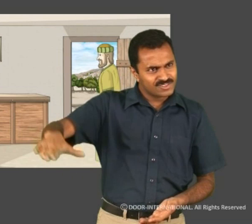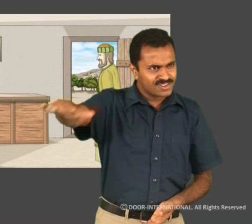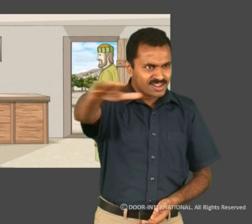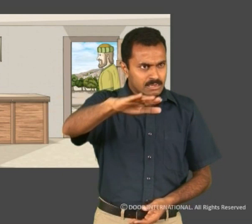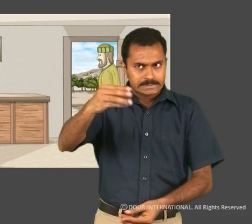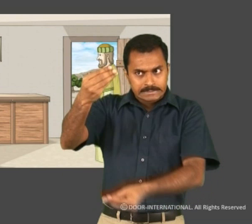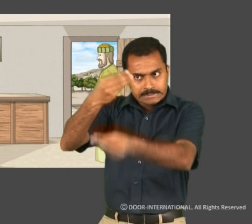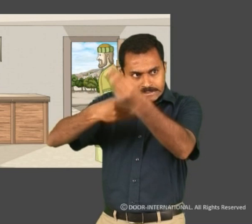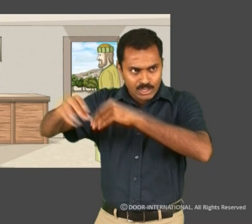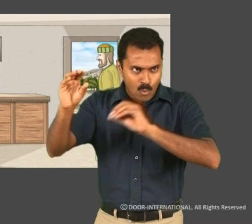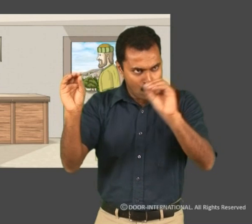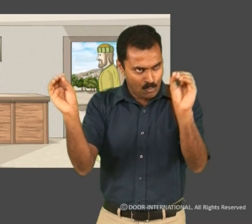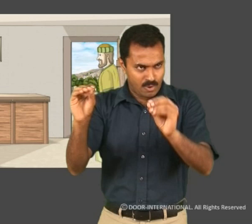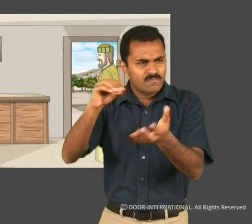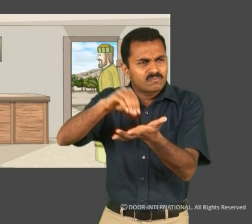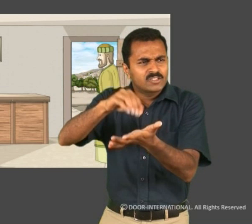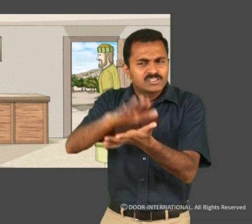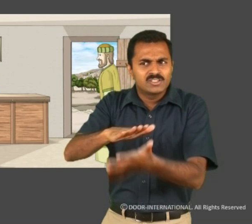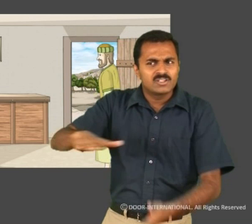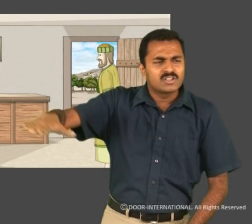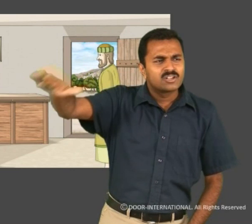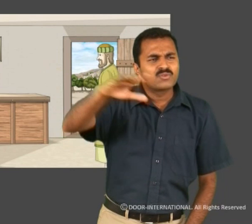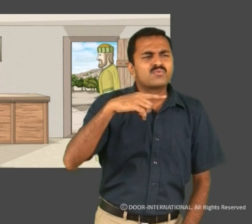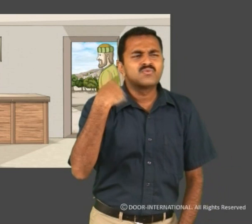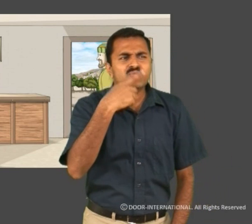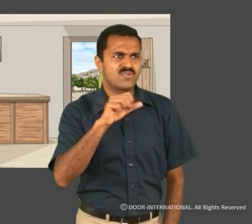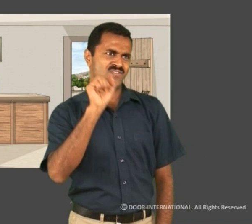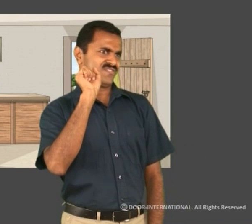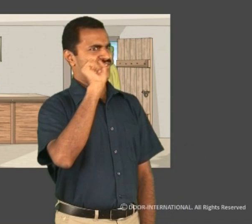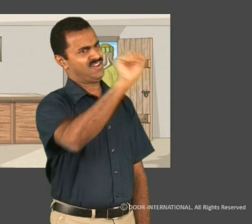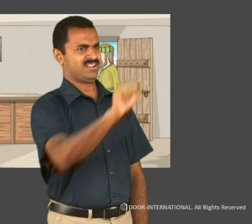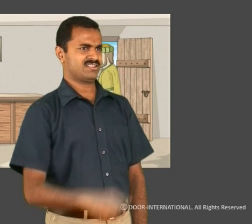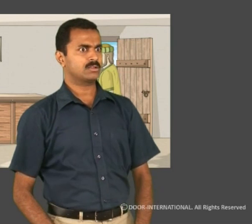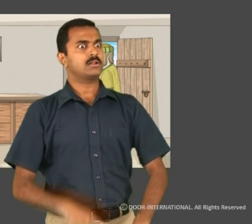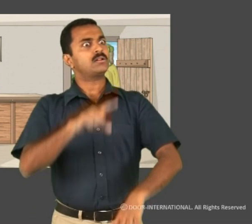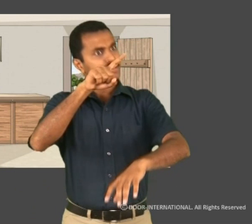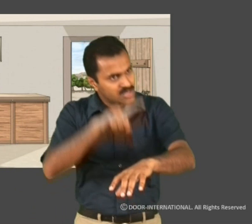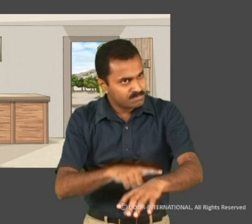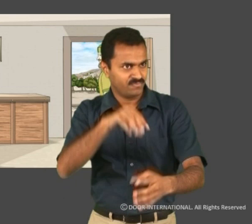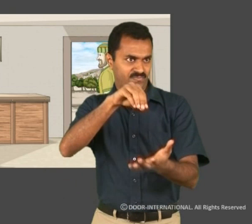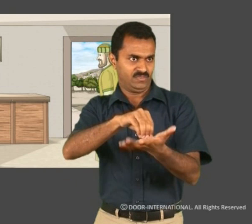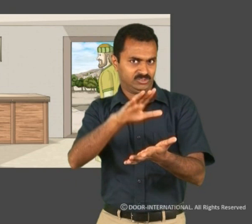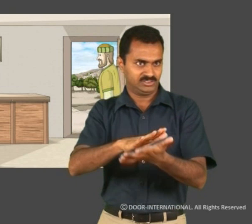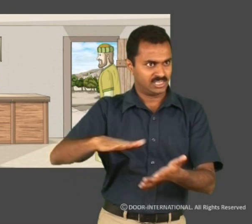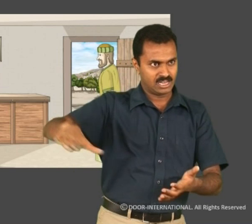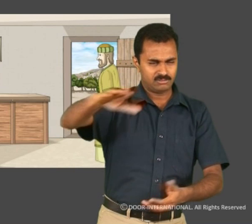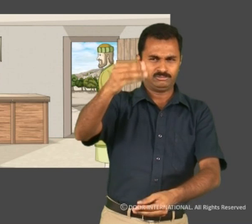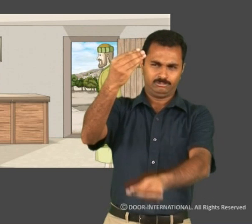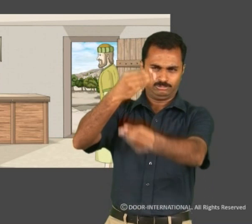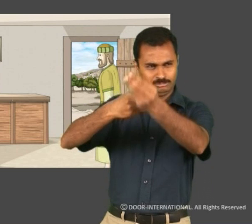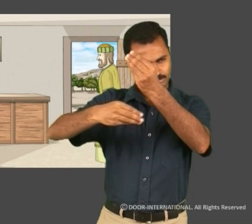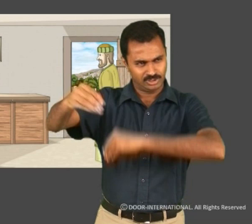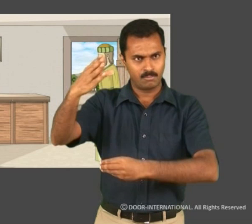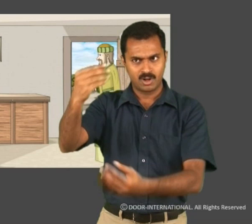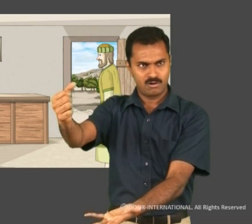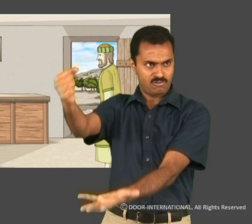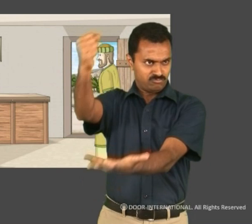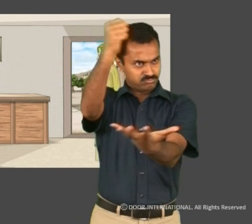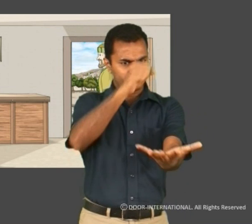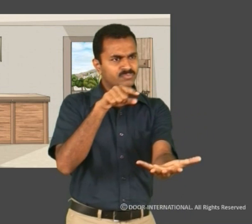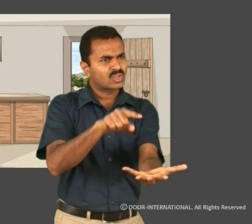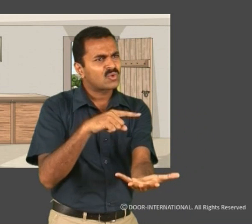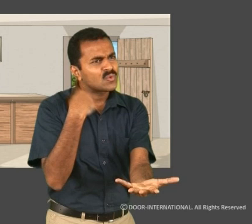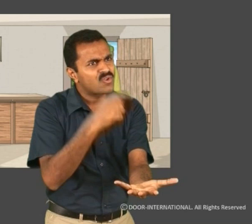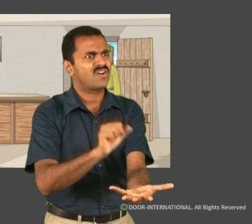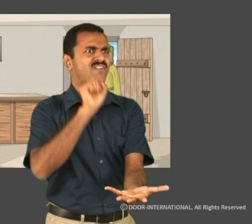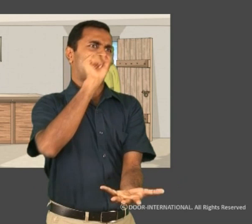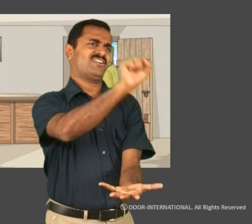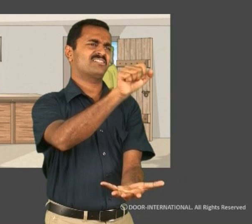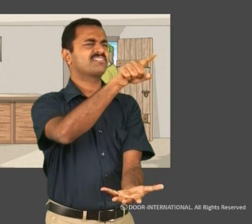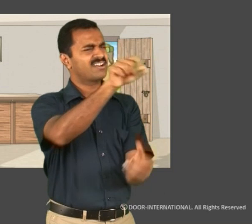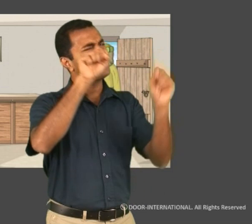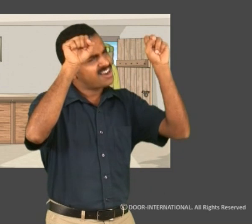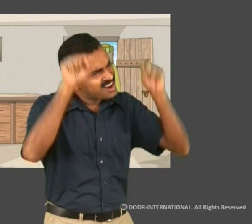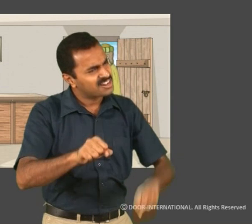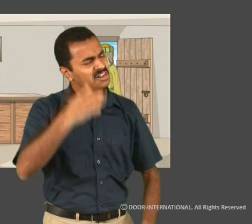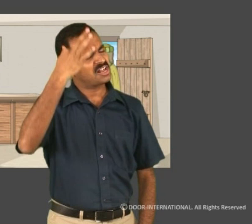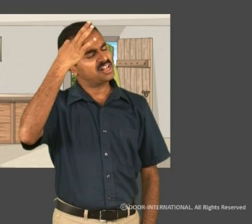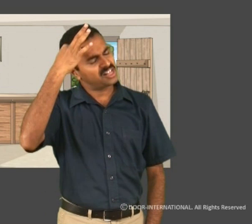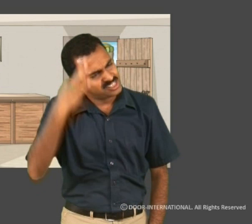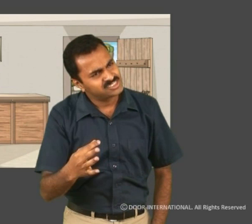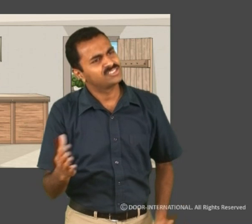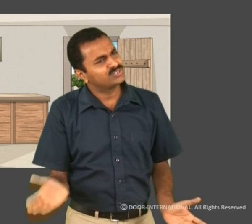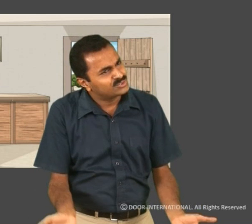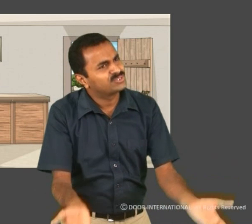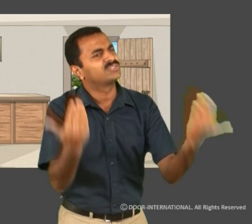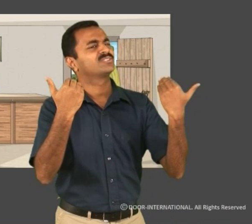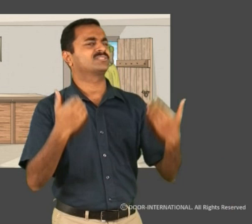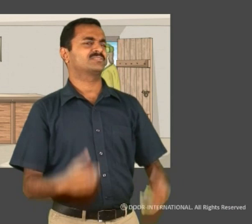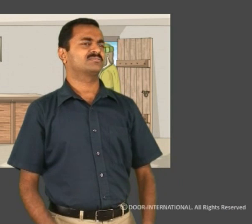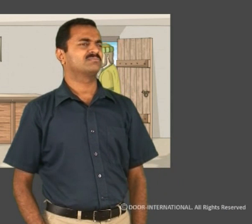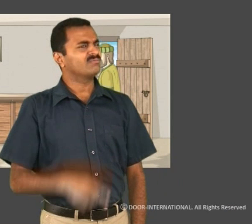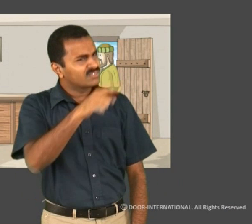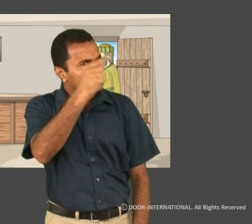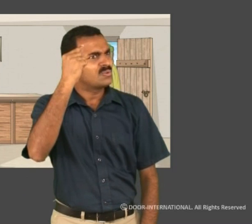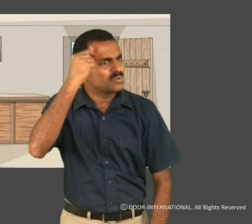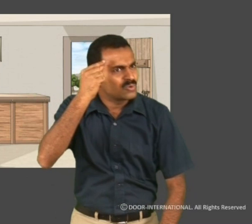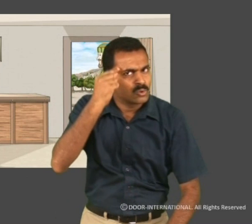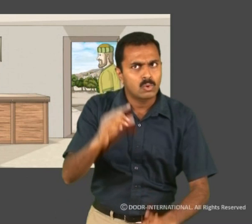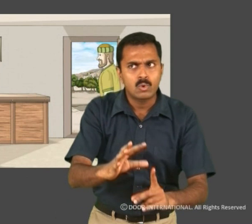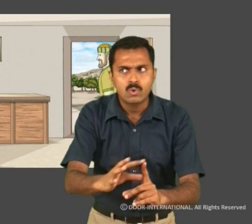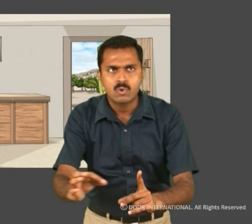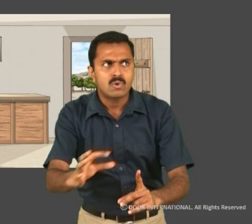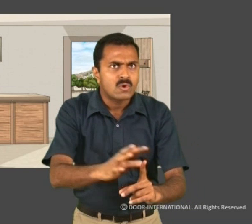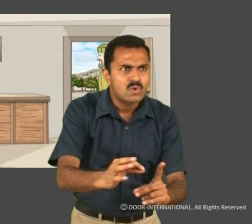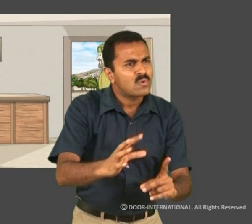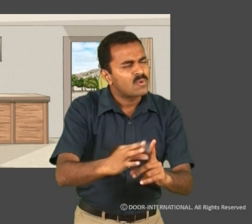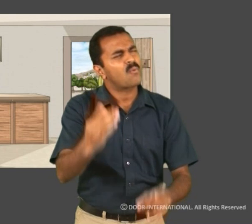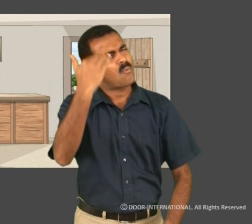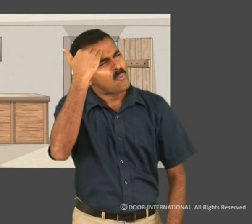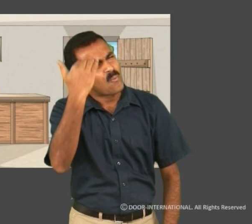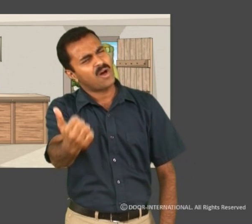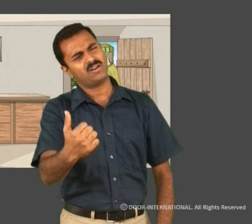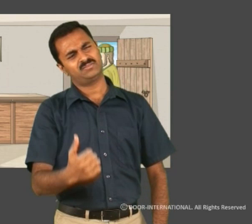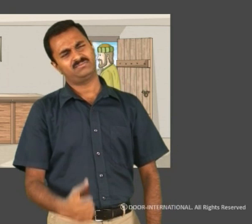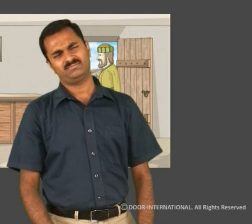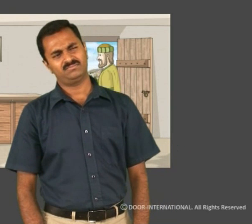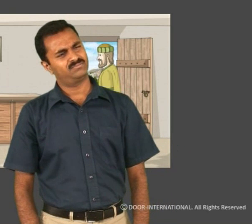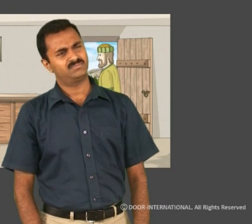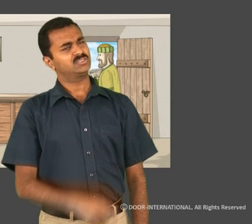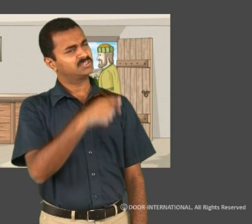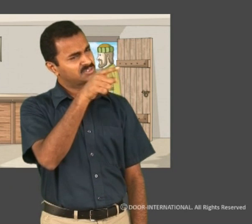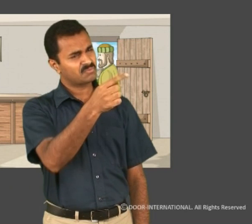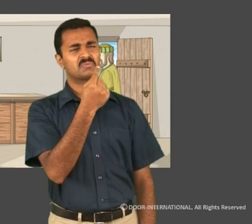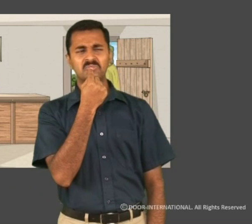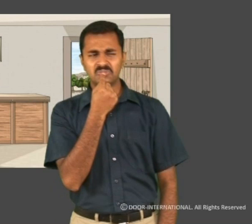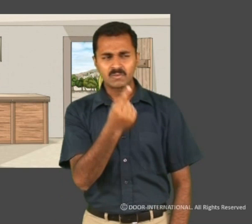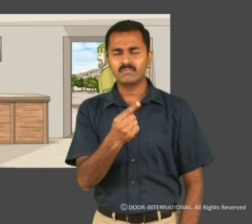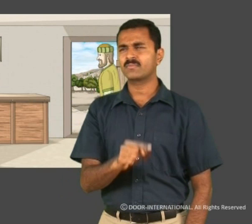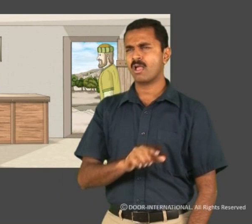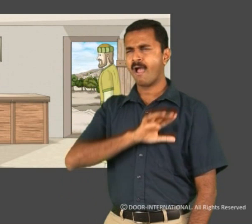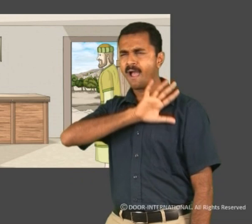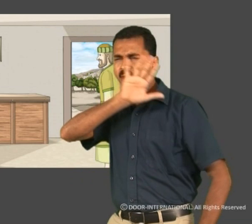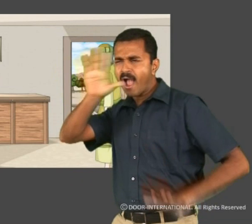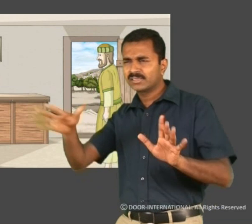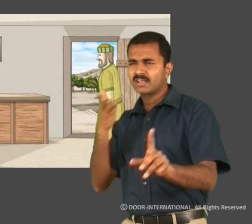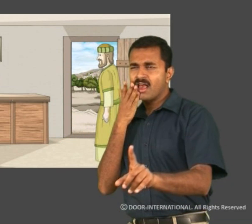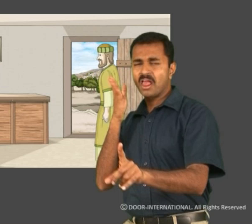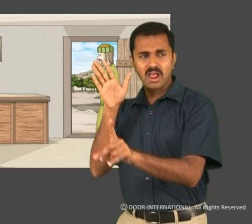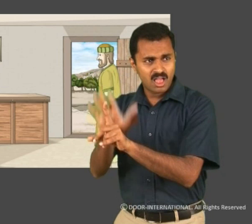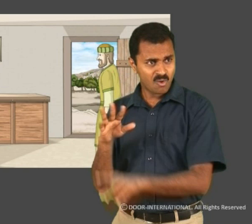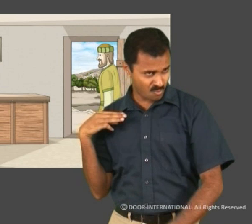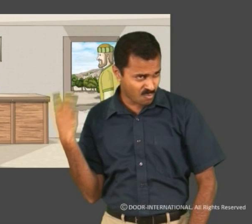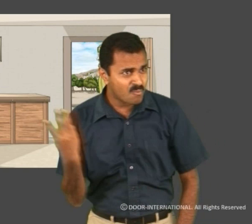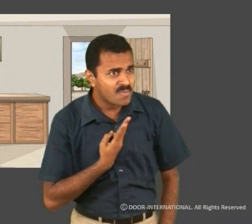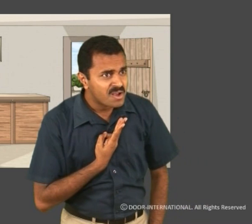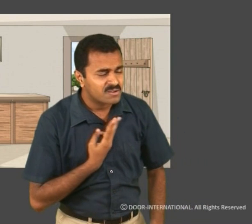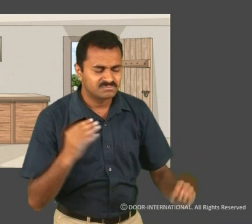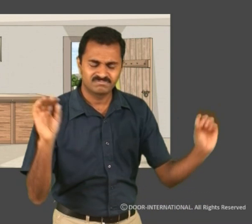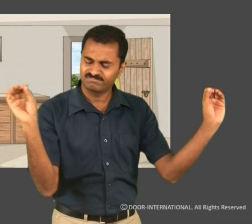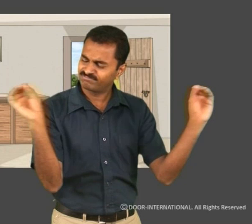Did it not belong to you before it was sold? And after it was sold, was it not at your disposal?